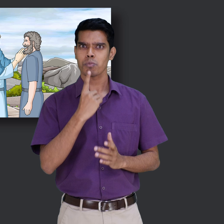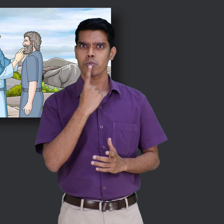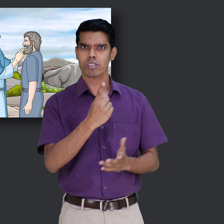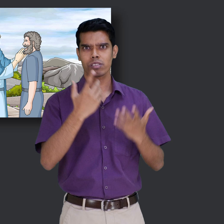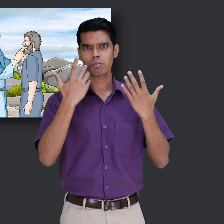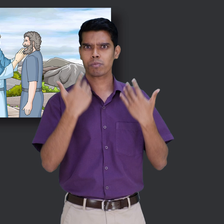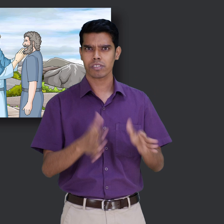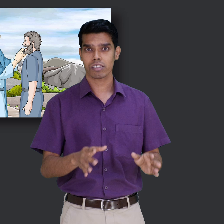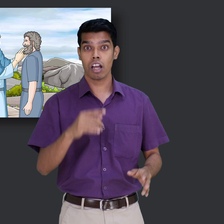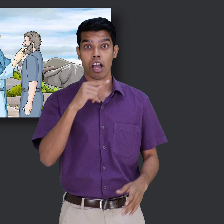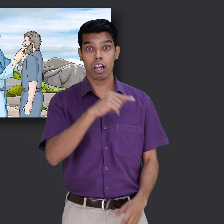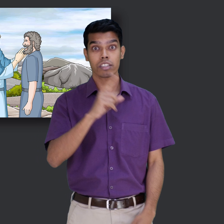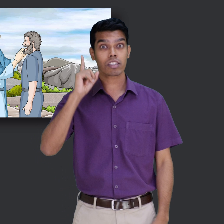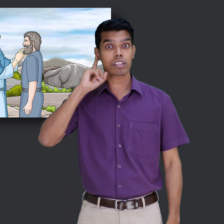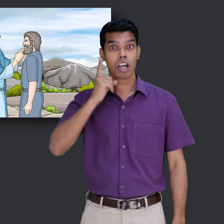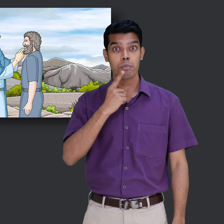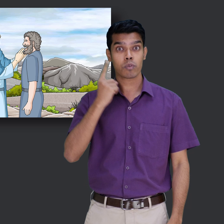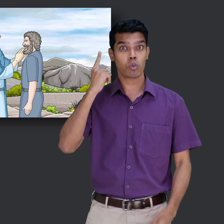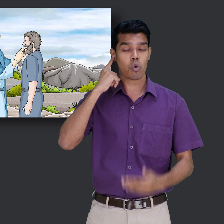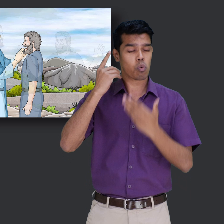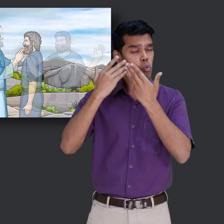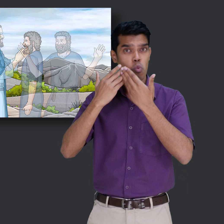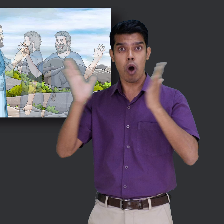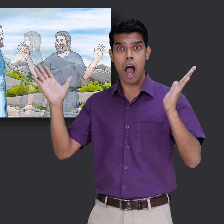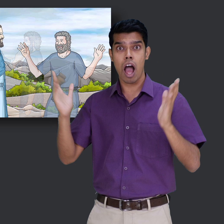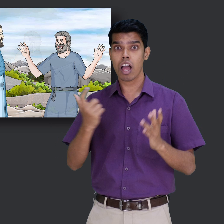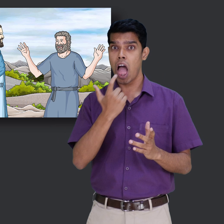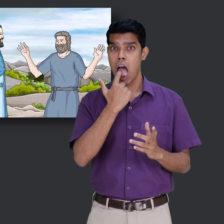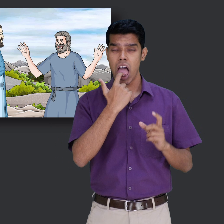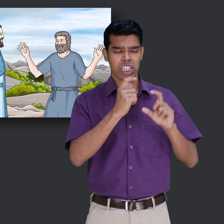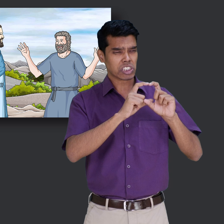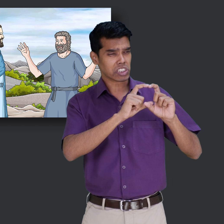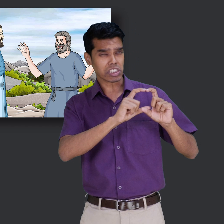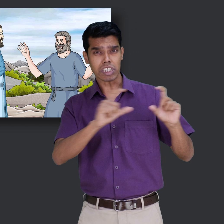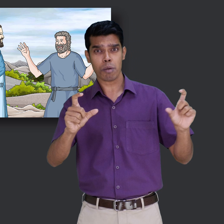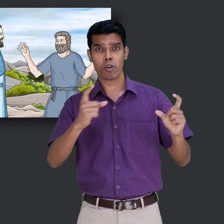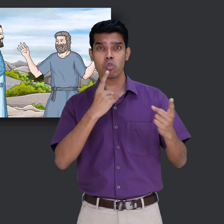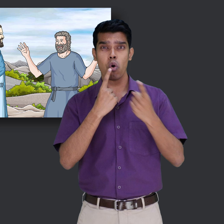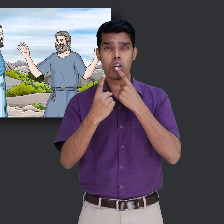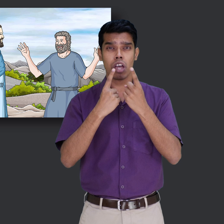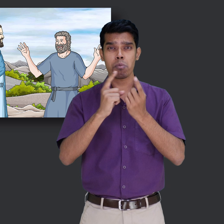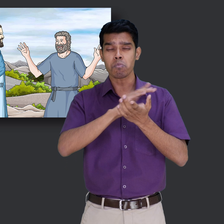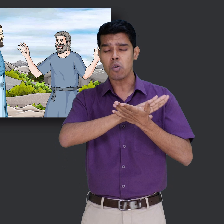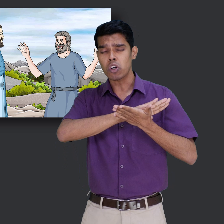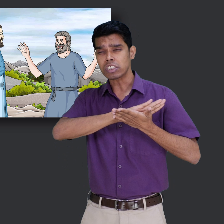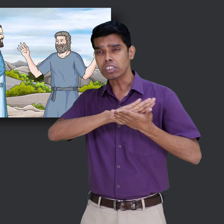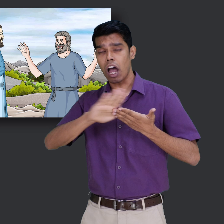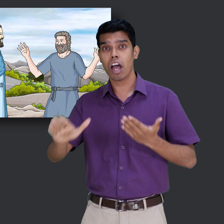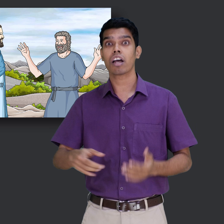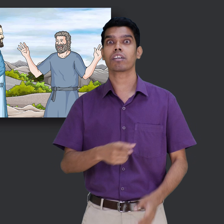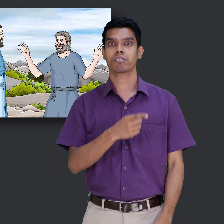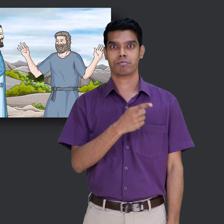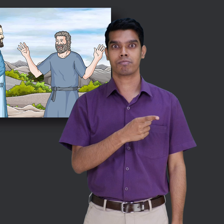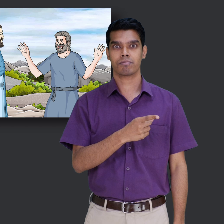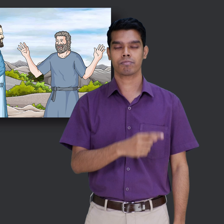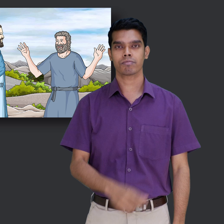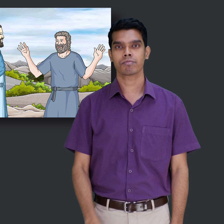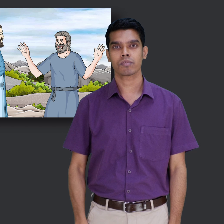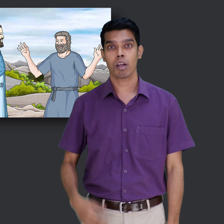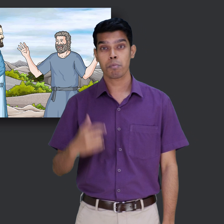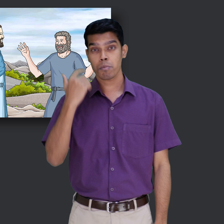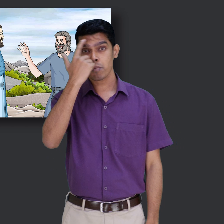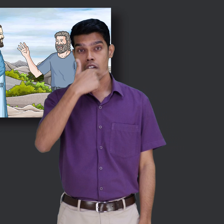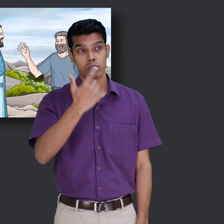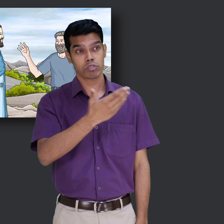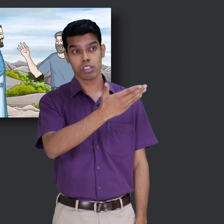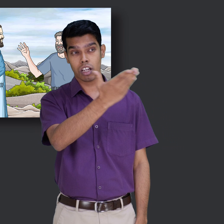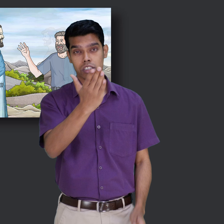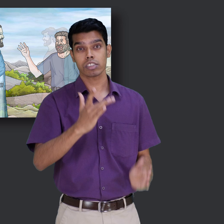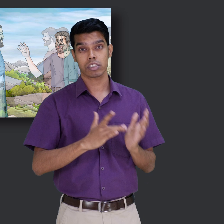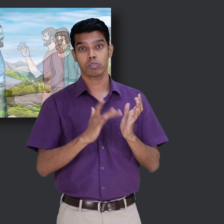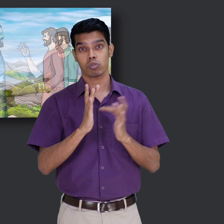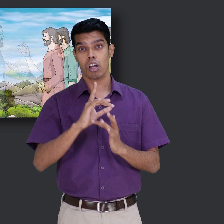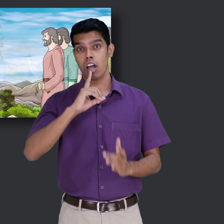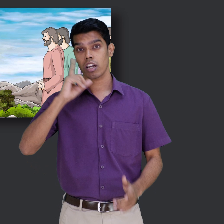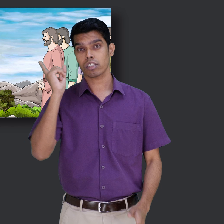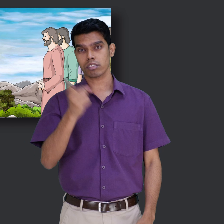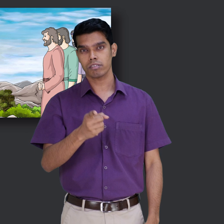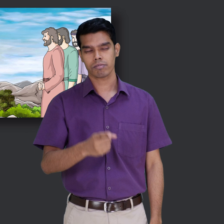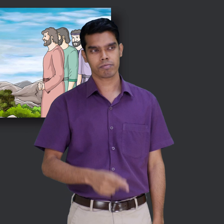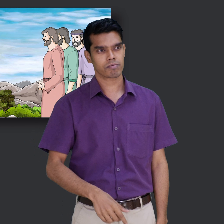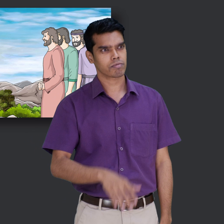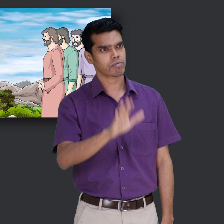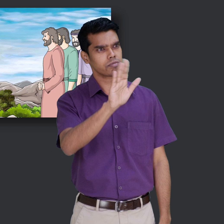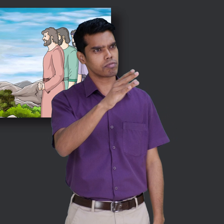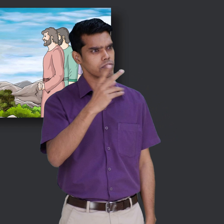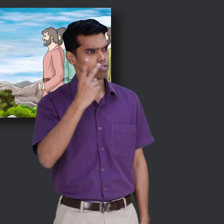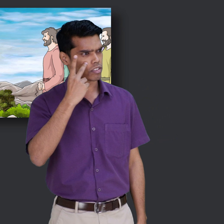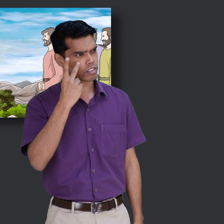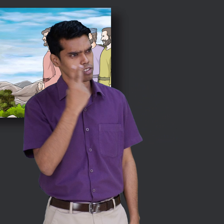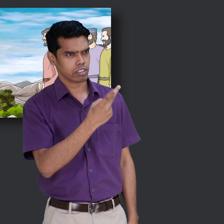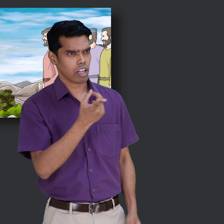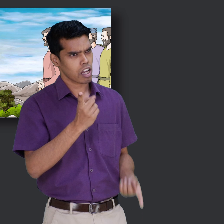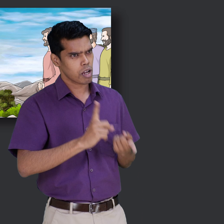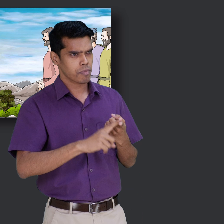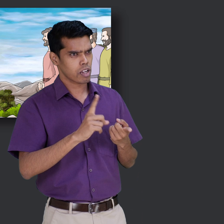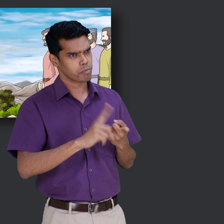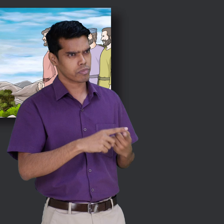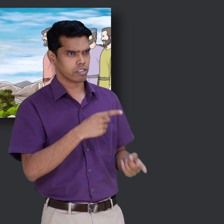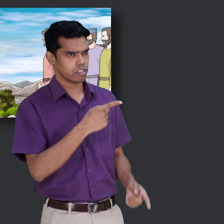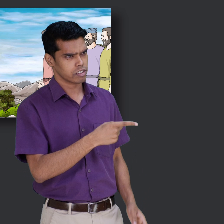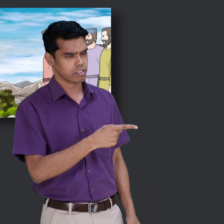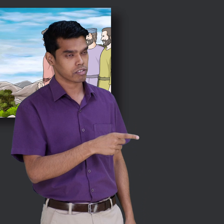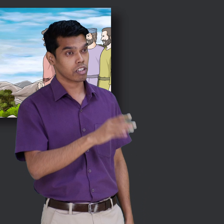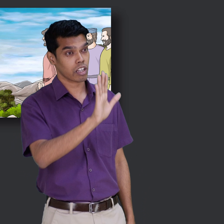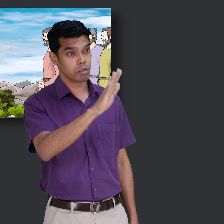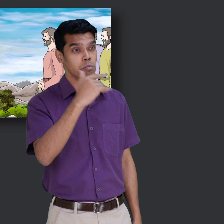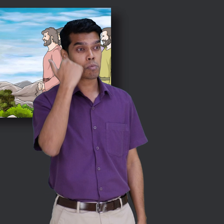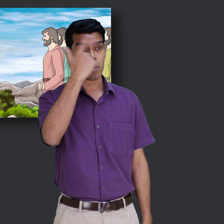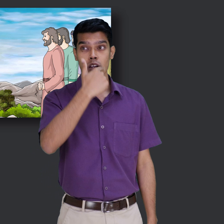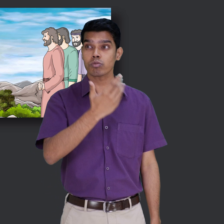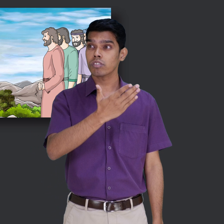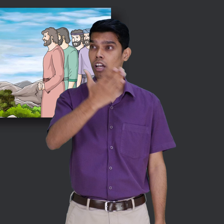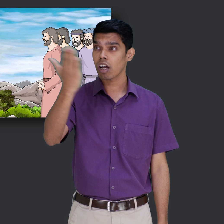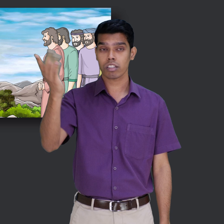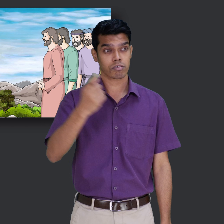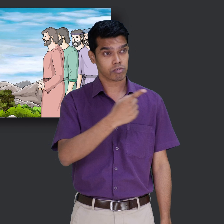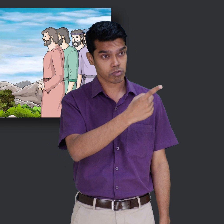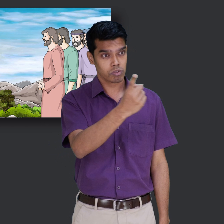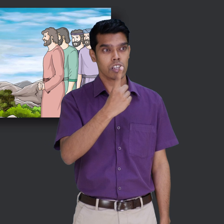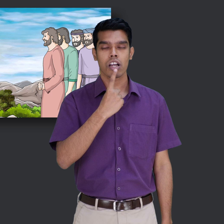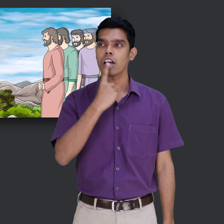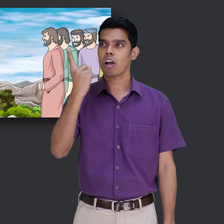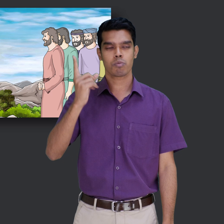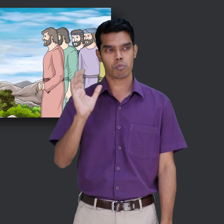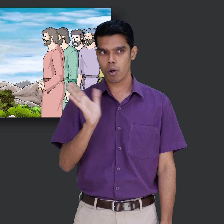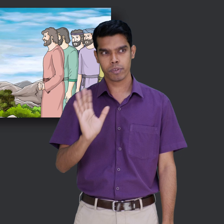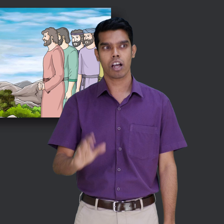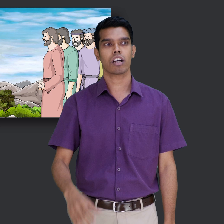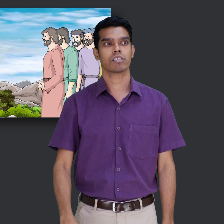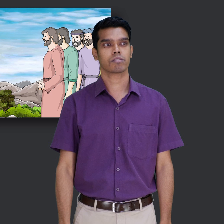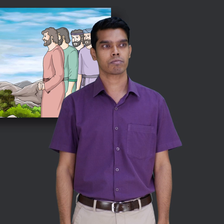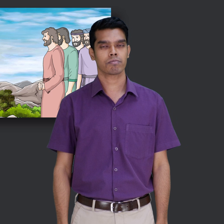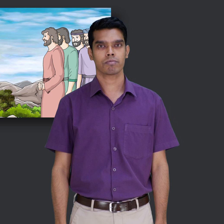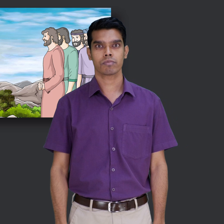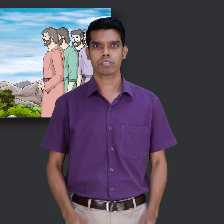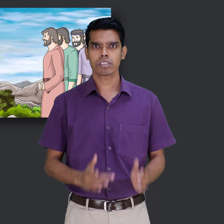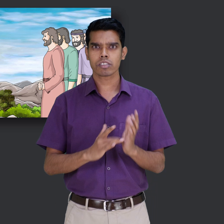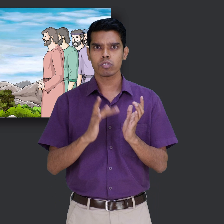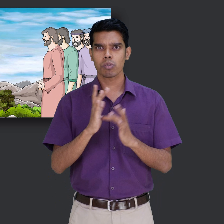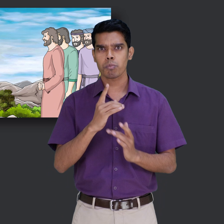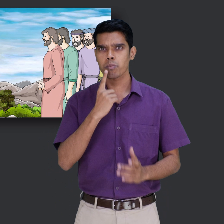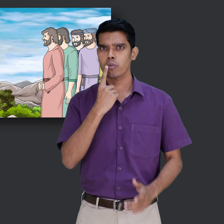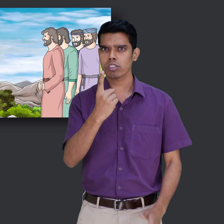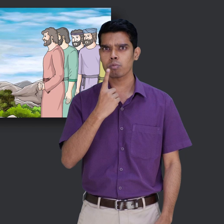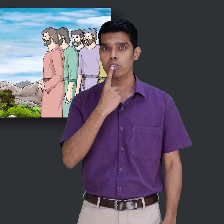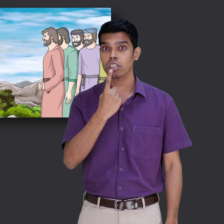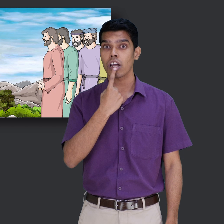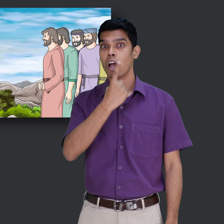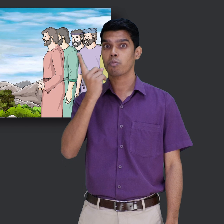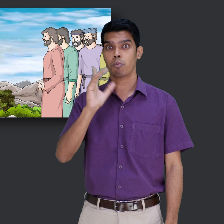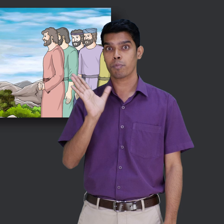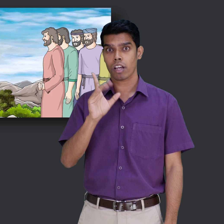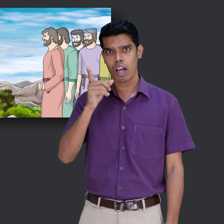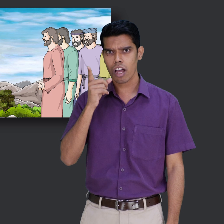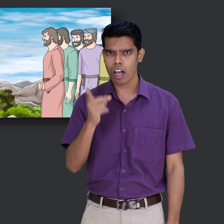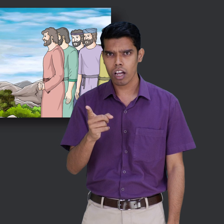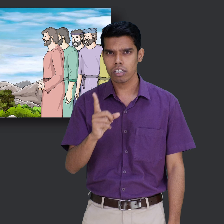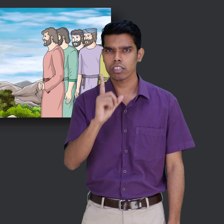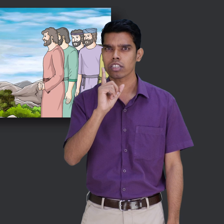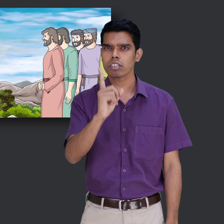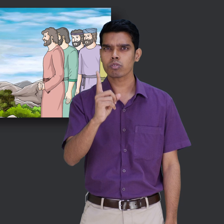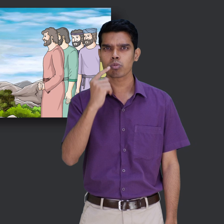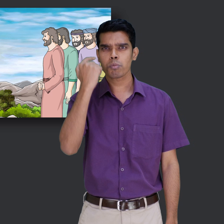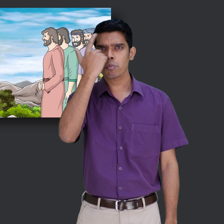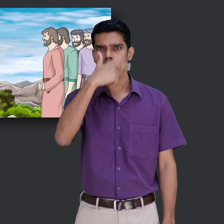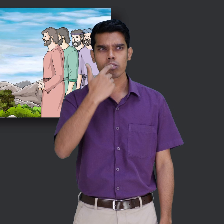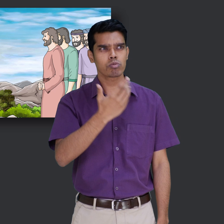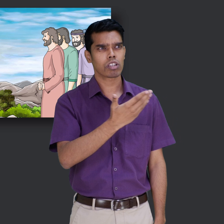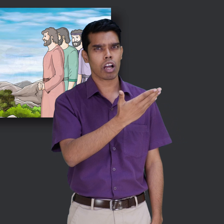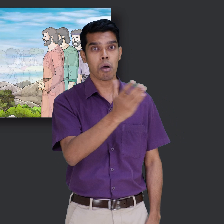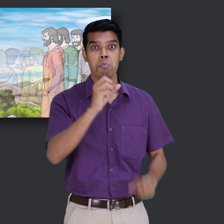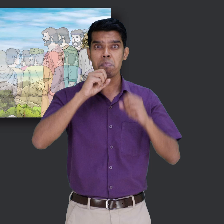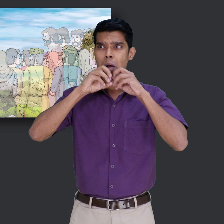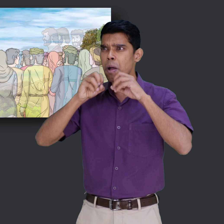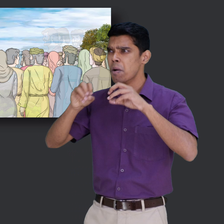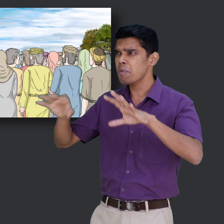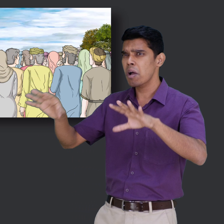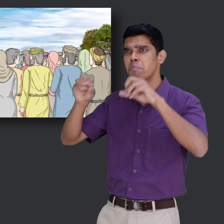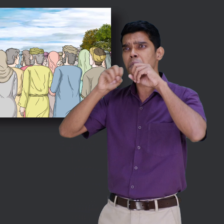Immediately the man’s ears were opened and his tongue was released, and he began to speak plainly. Jesus ordered them not to tell anyone.